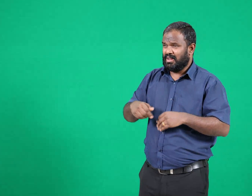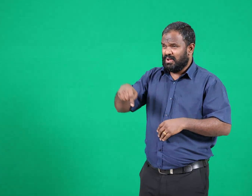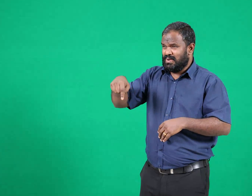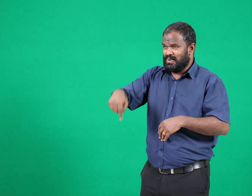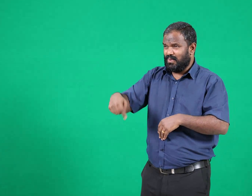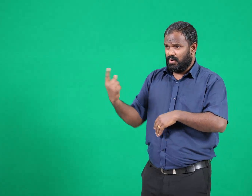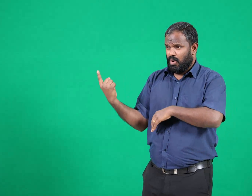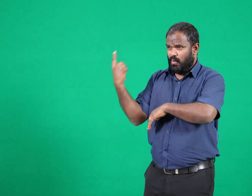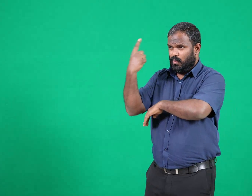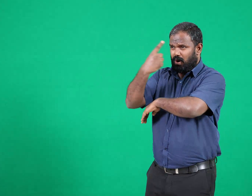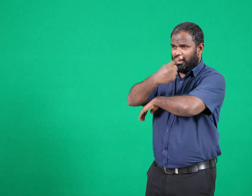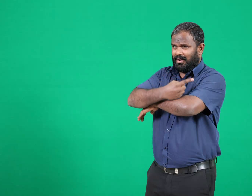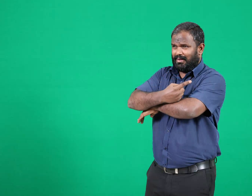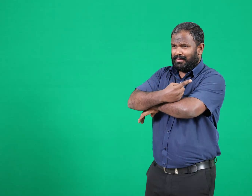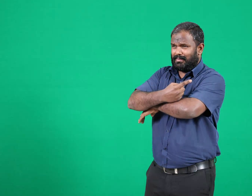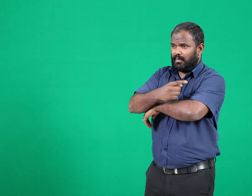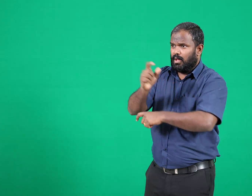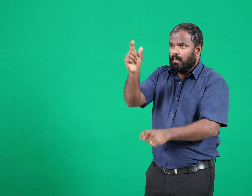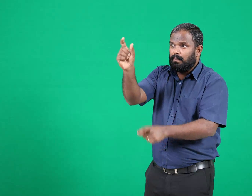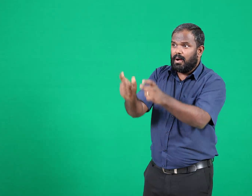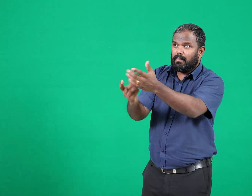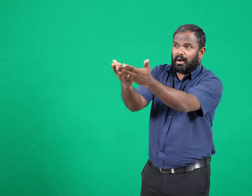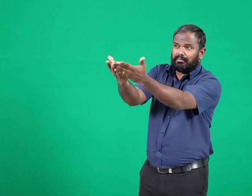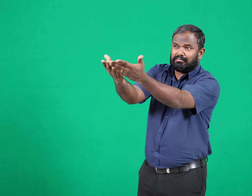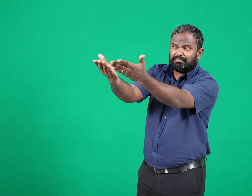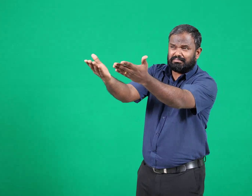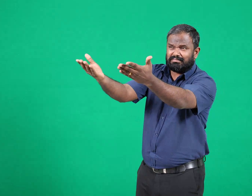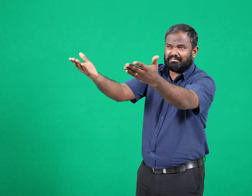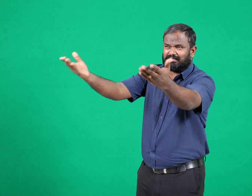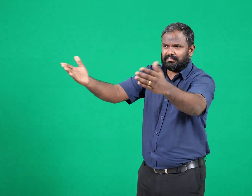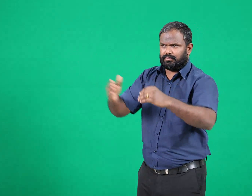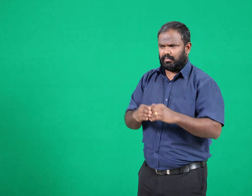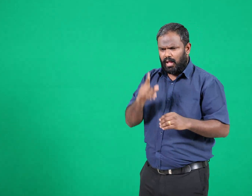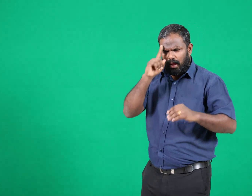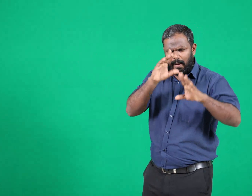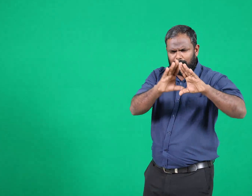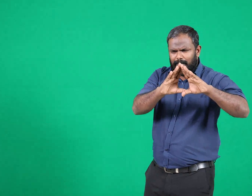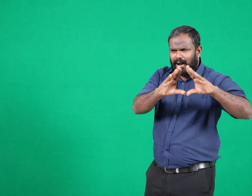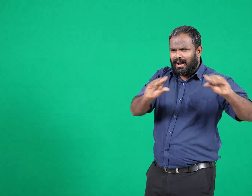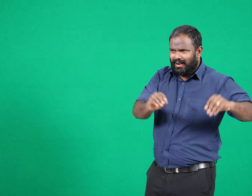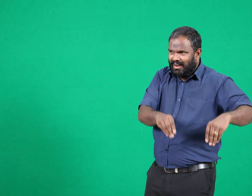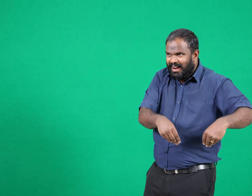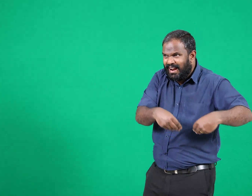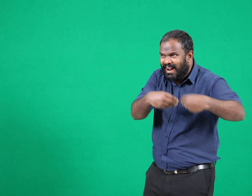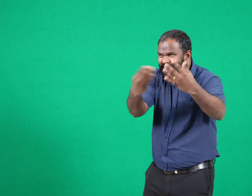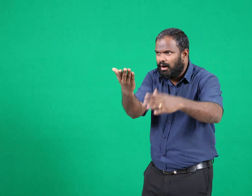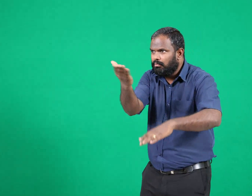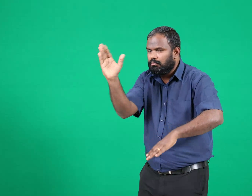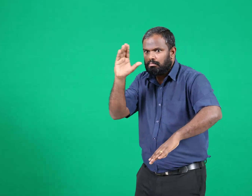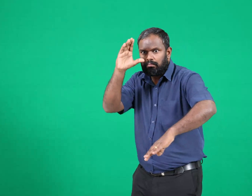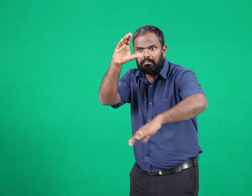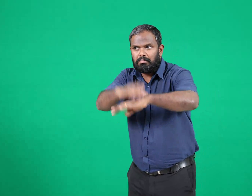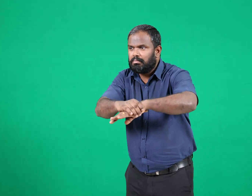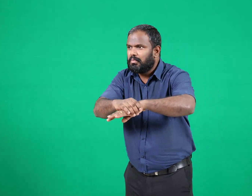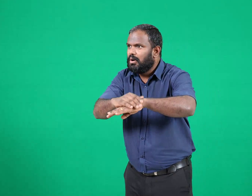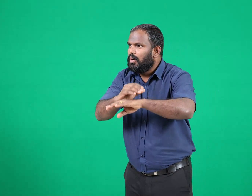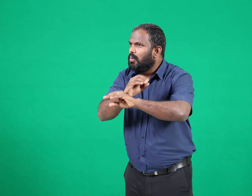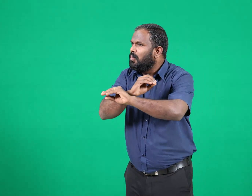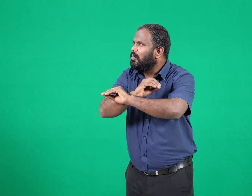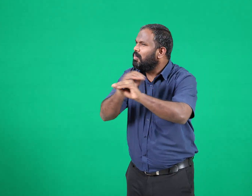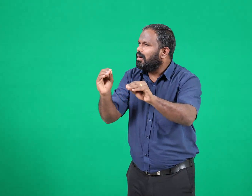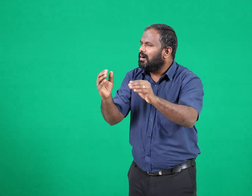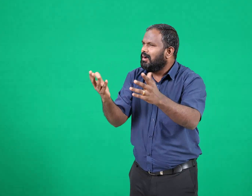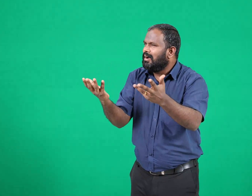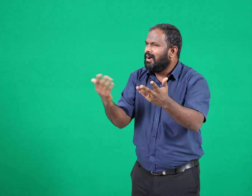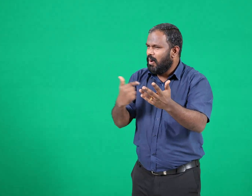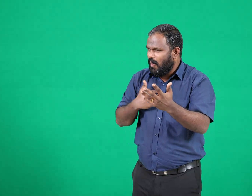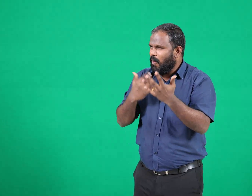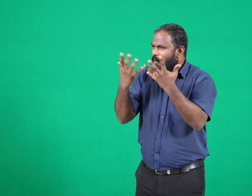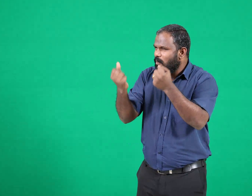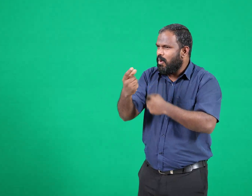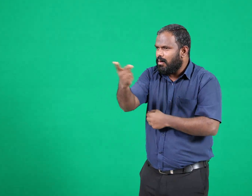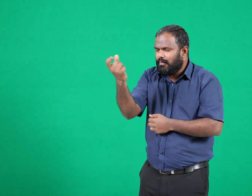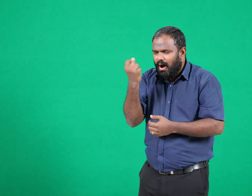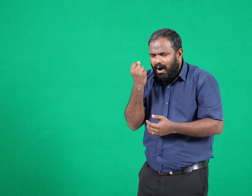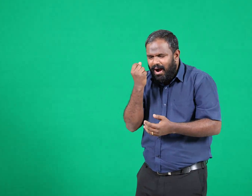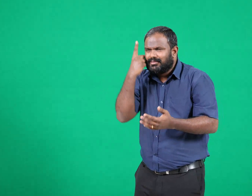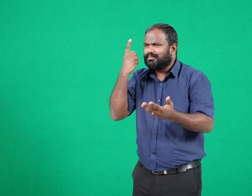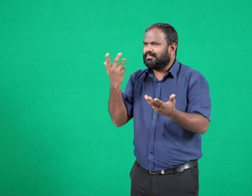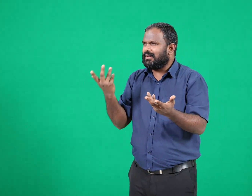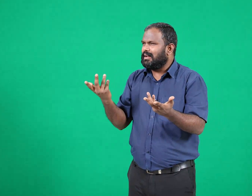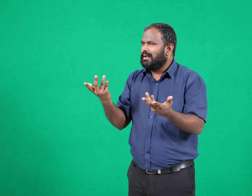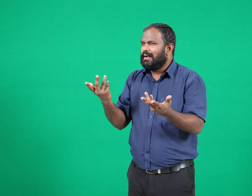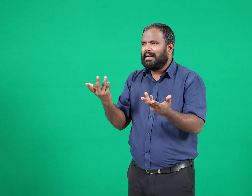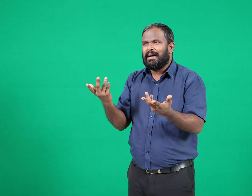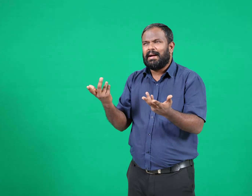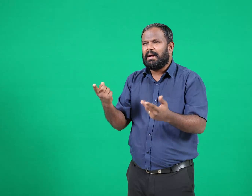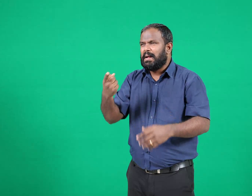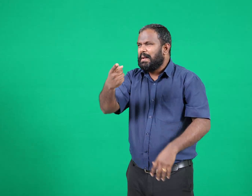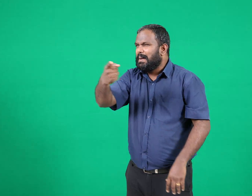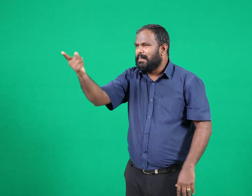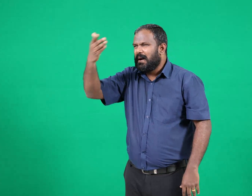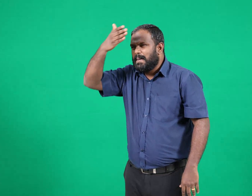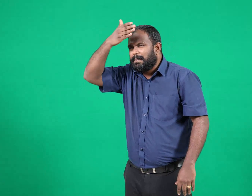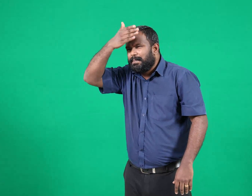But now it is hidden from your eyes.